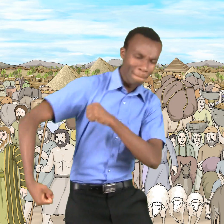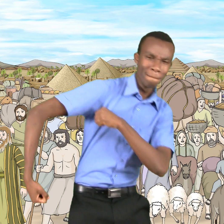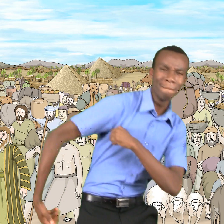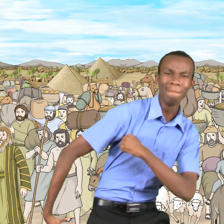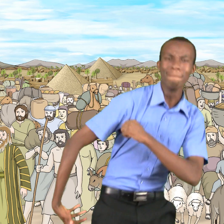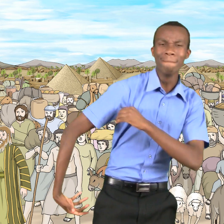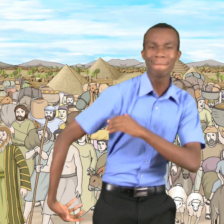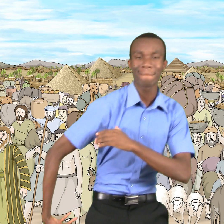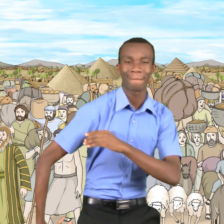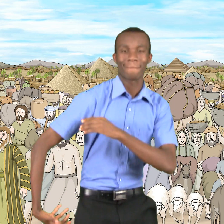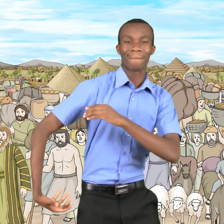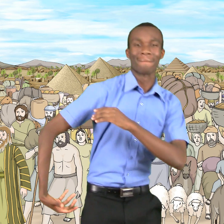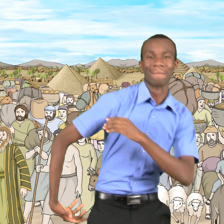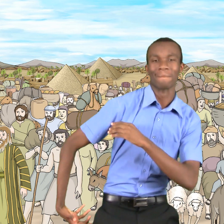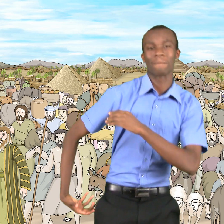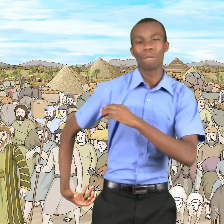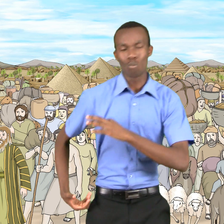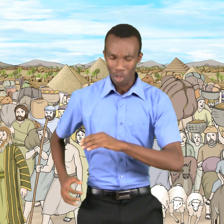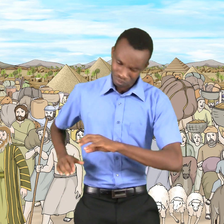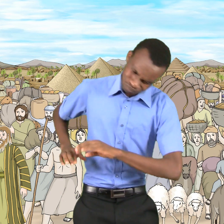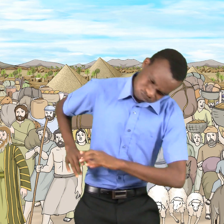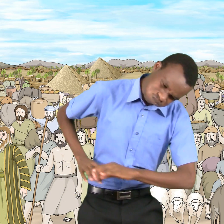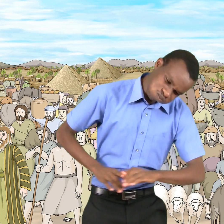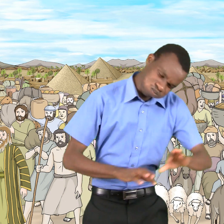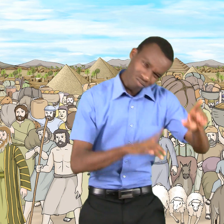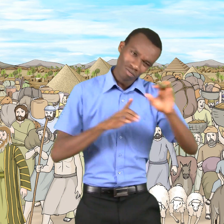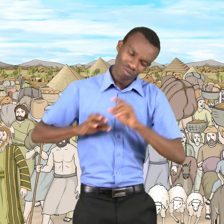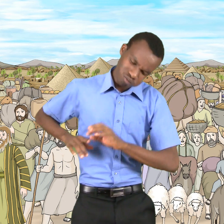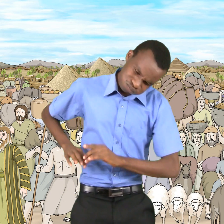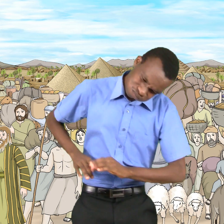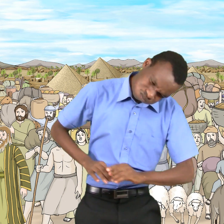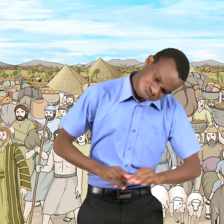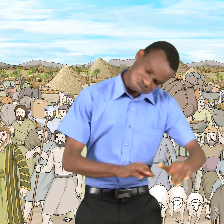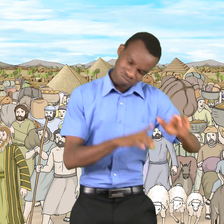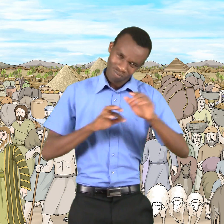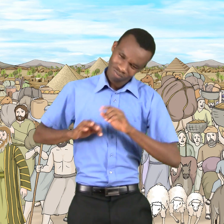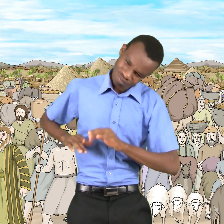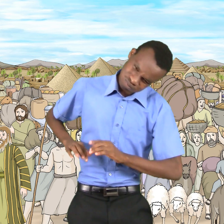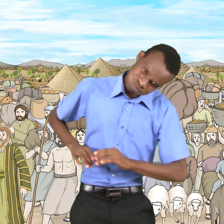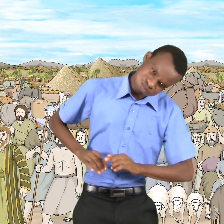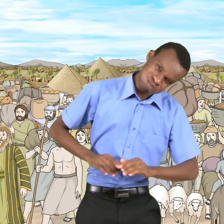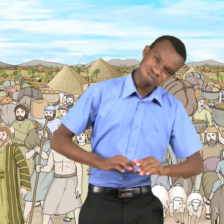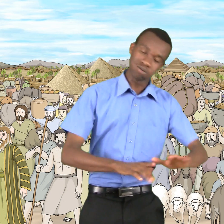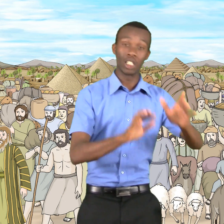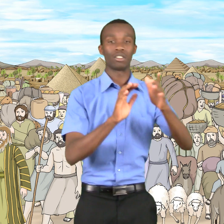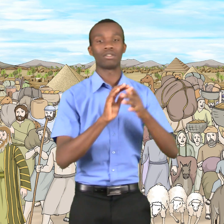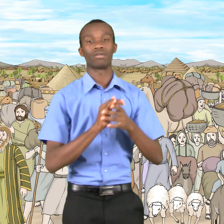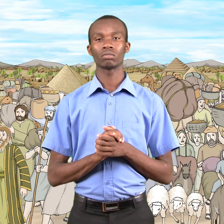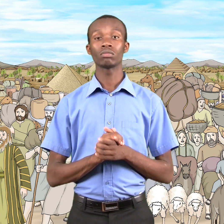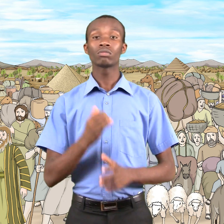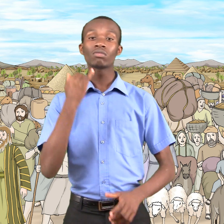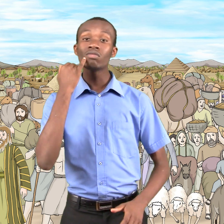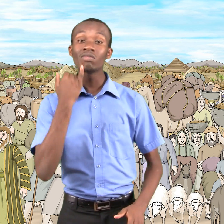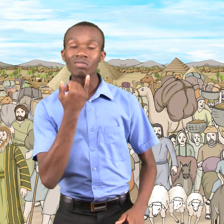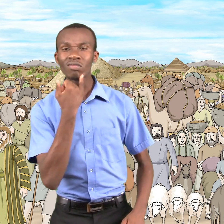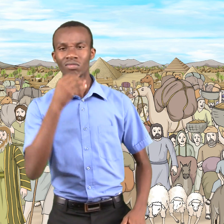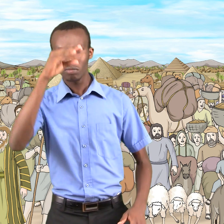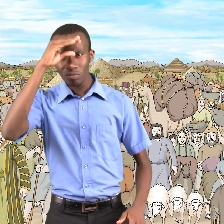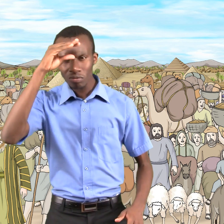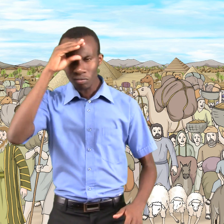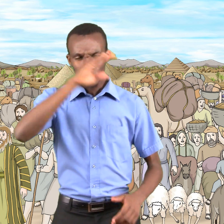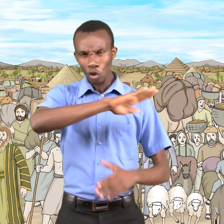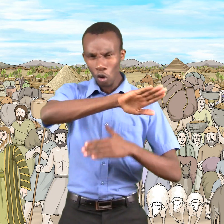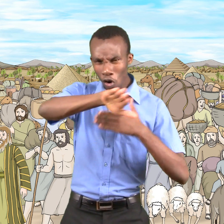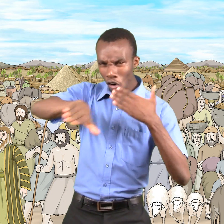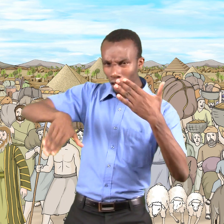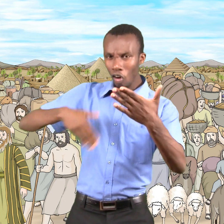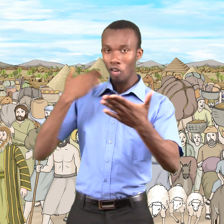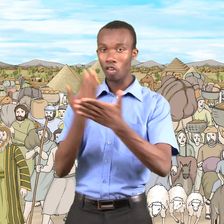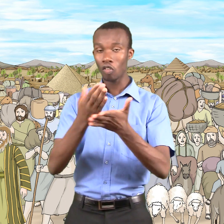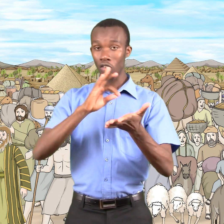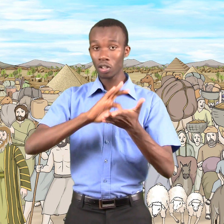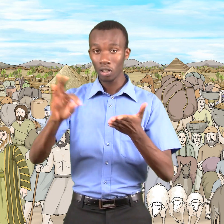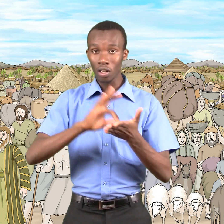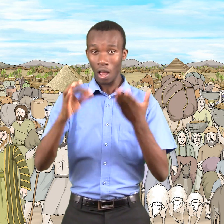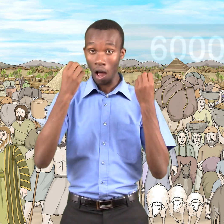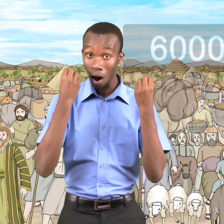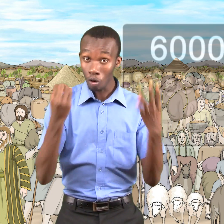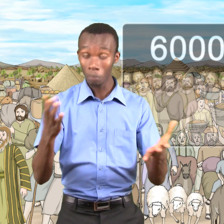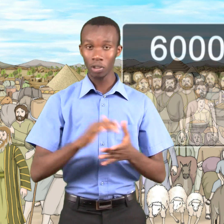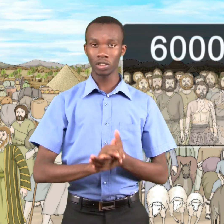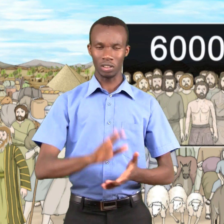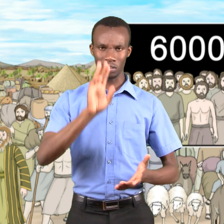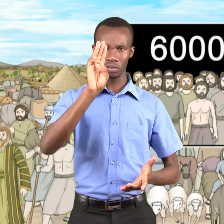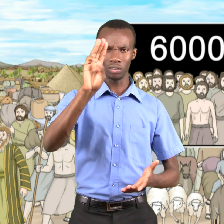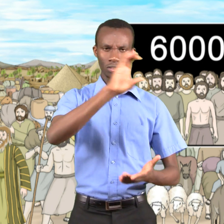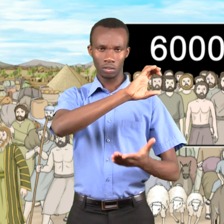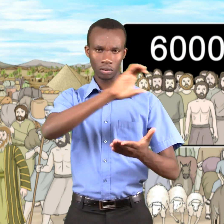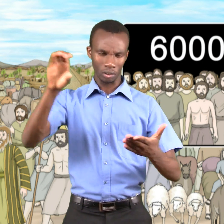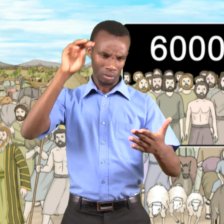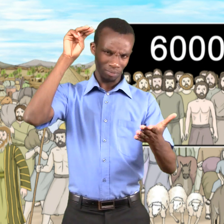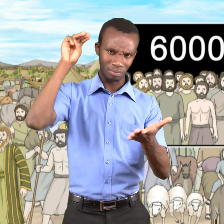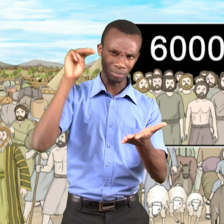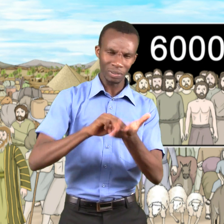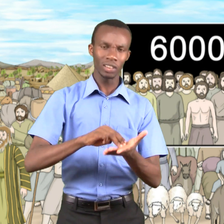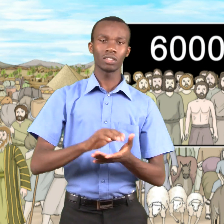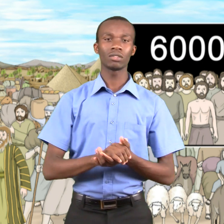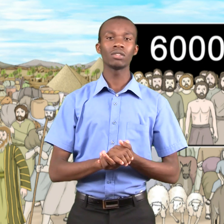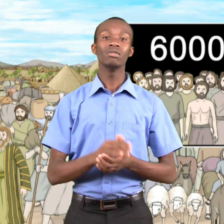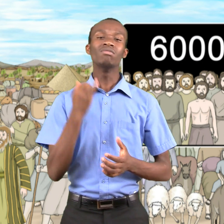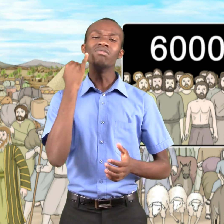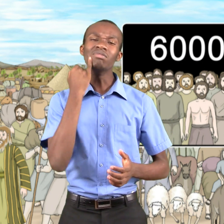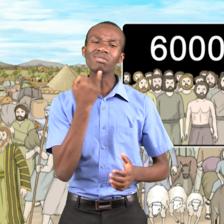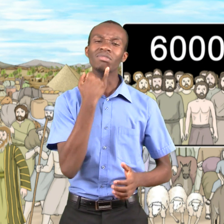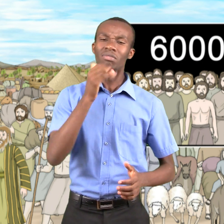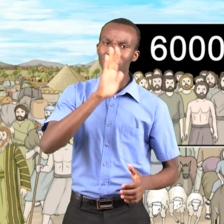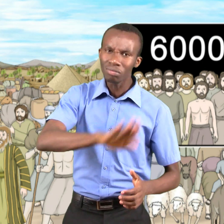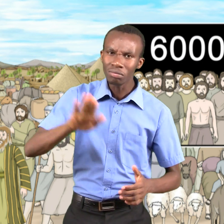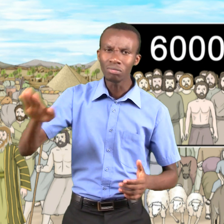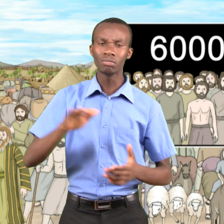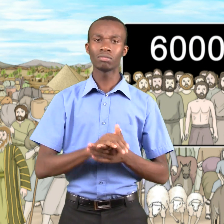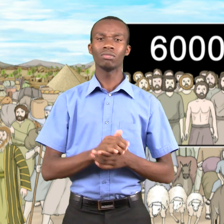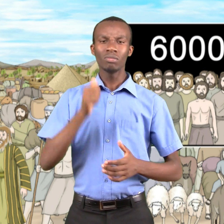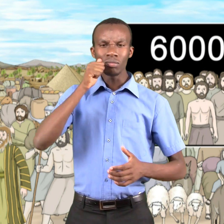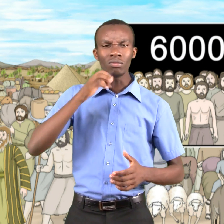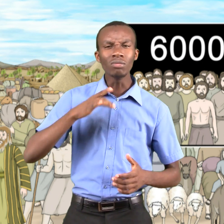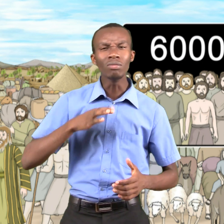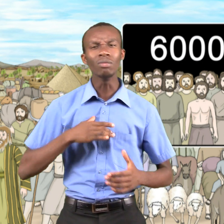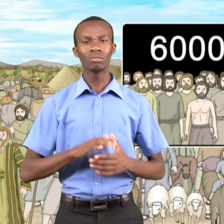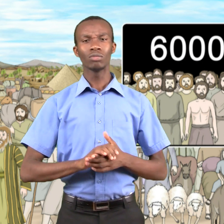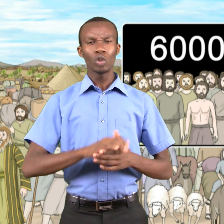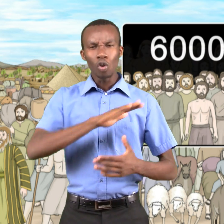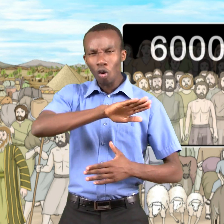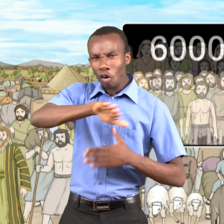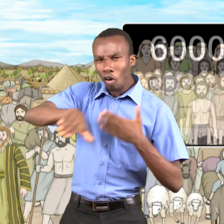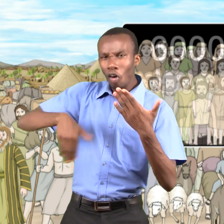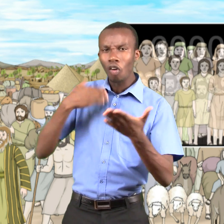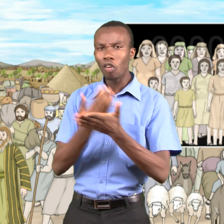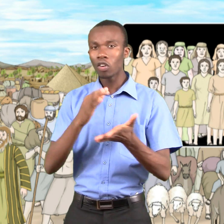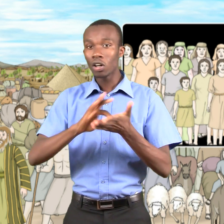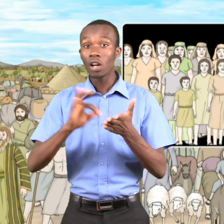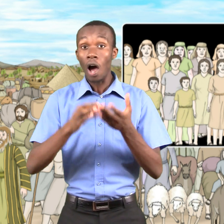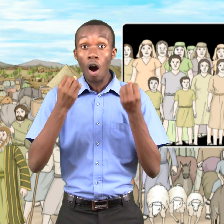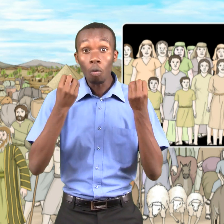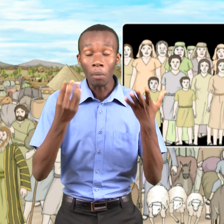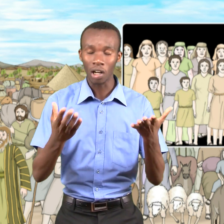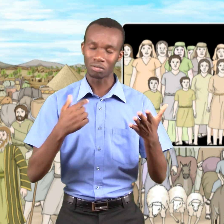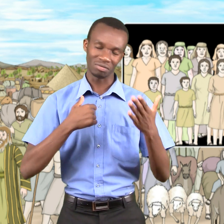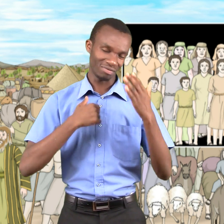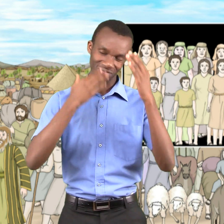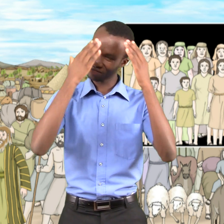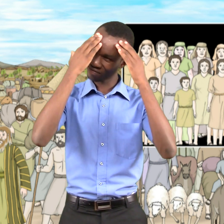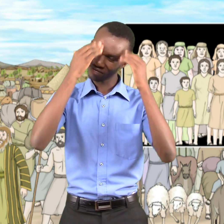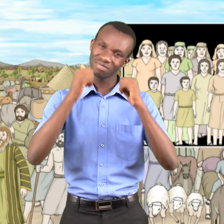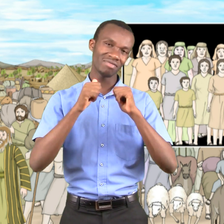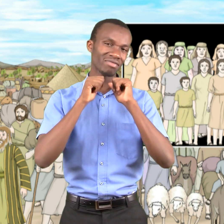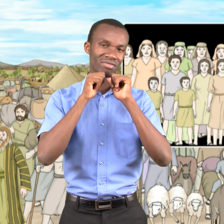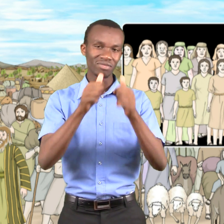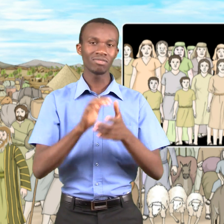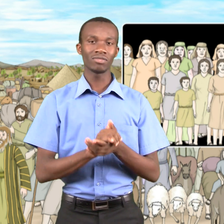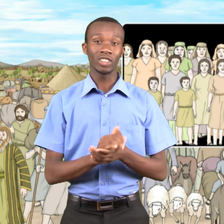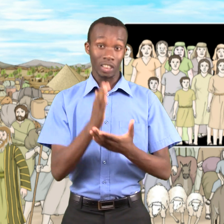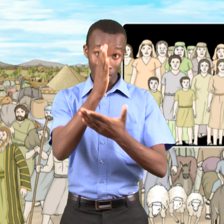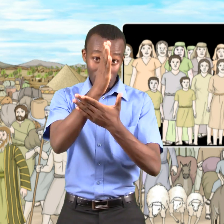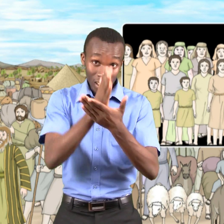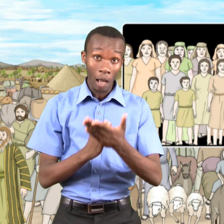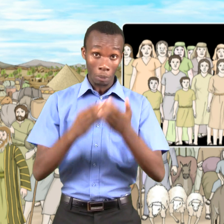And a mixed multitude also went up with them, along with great droves of livestock, both flocks and herds.